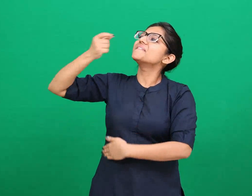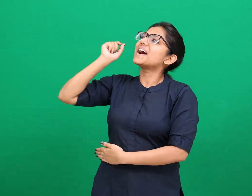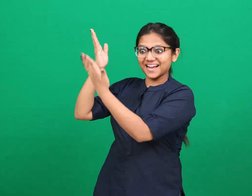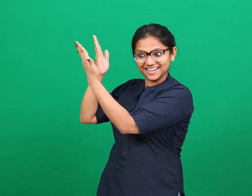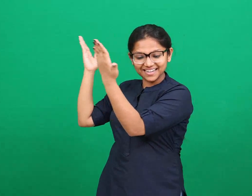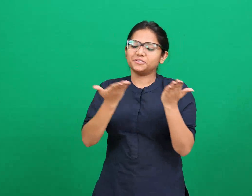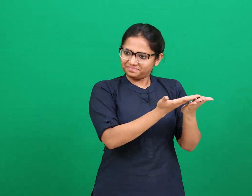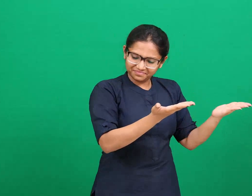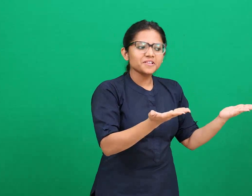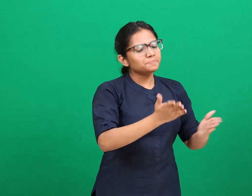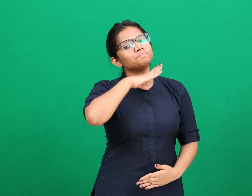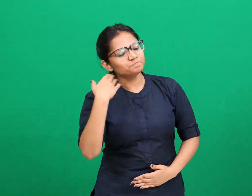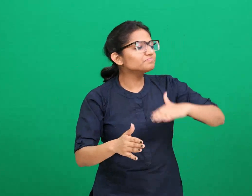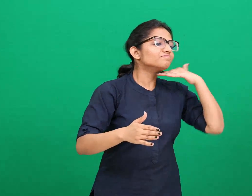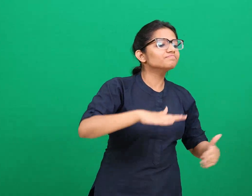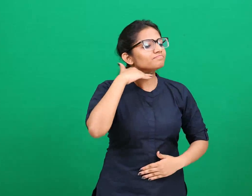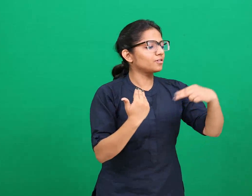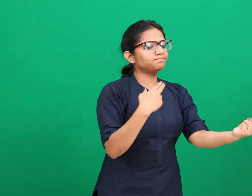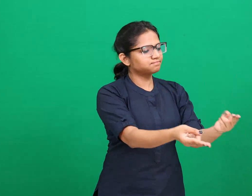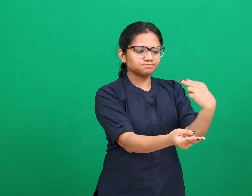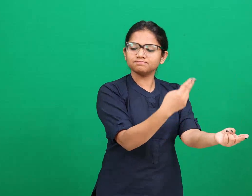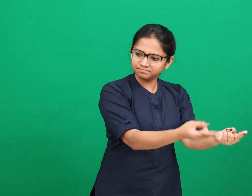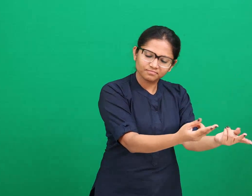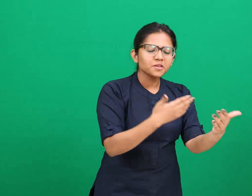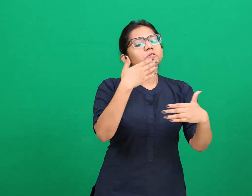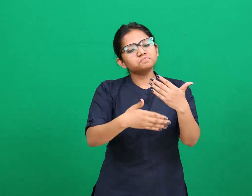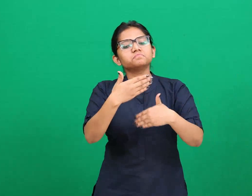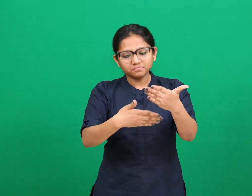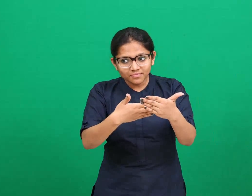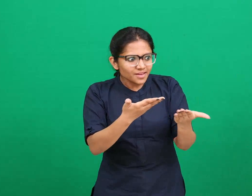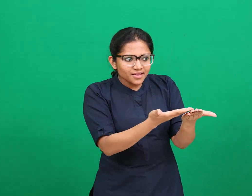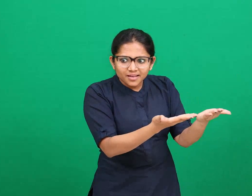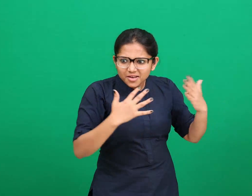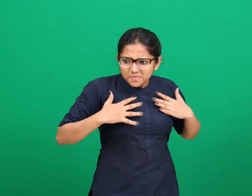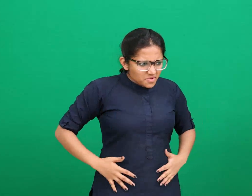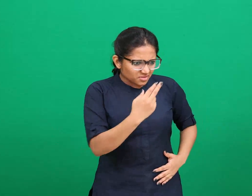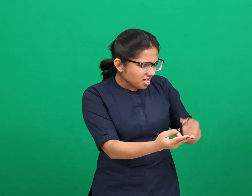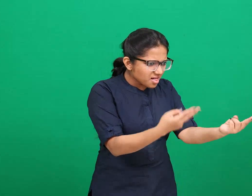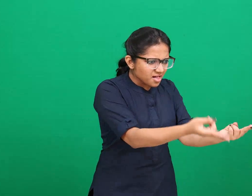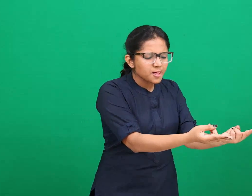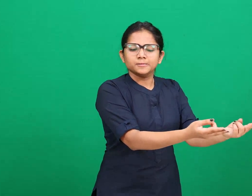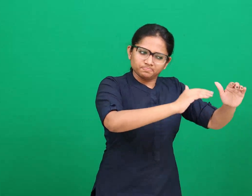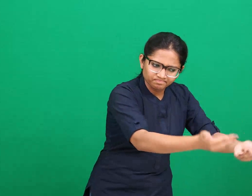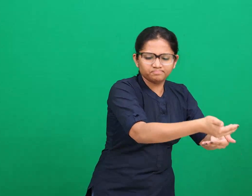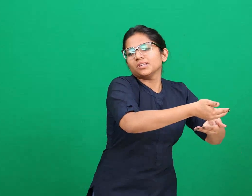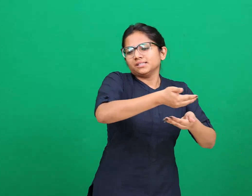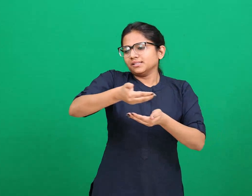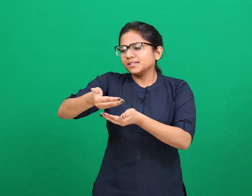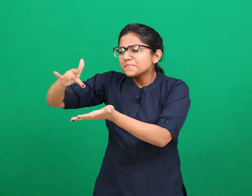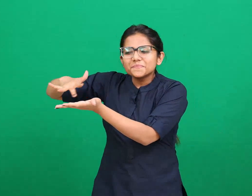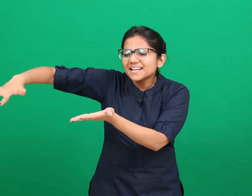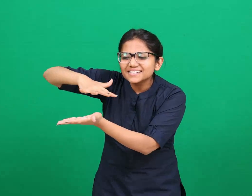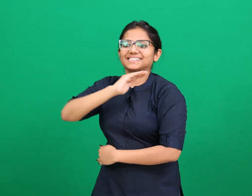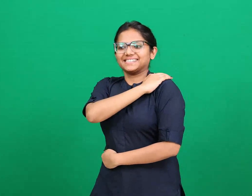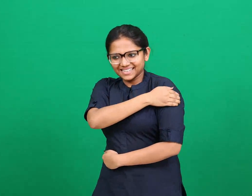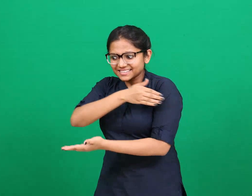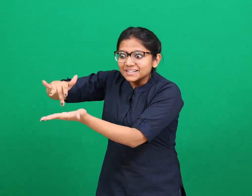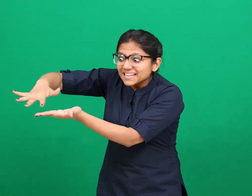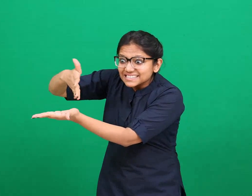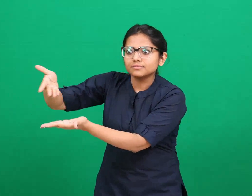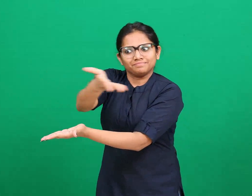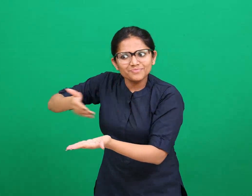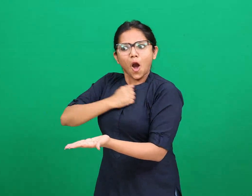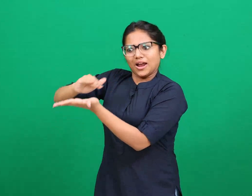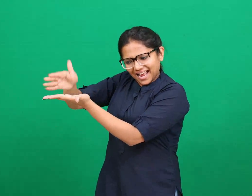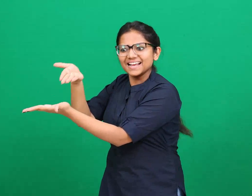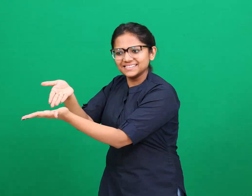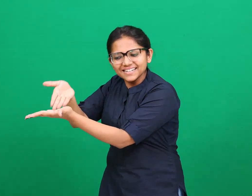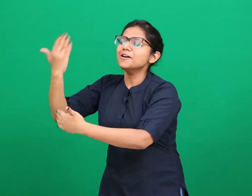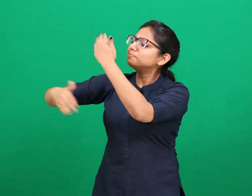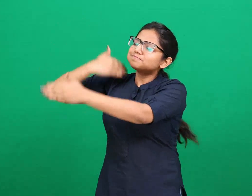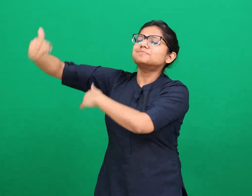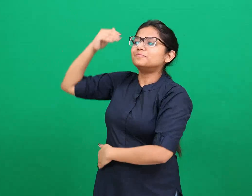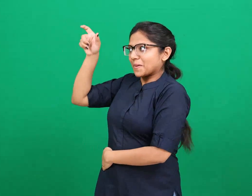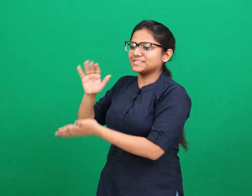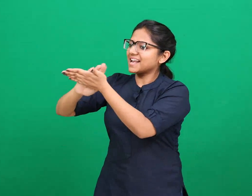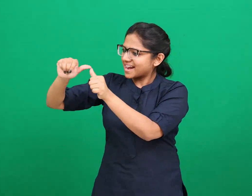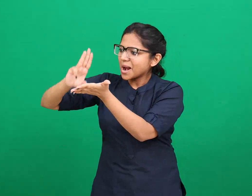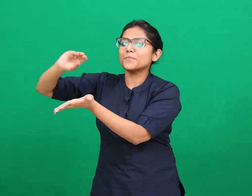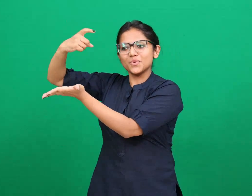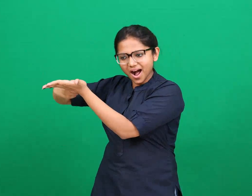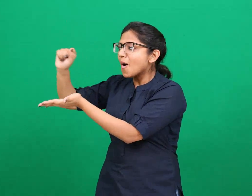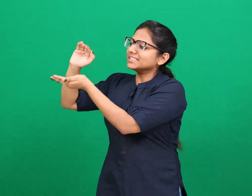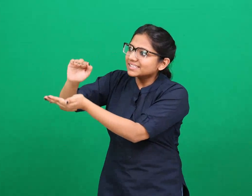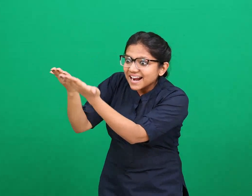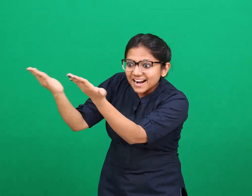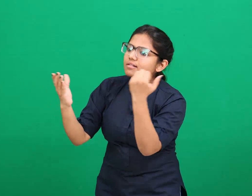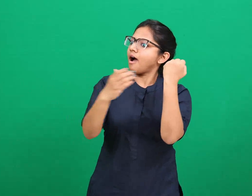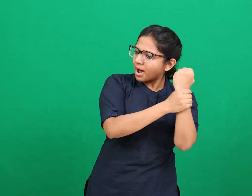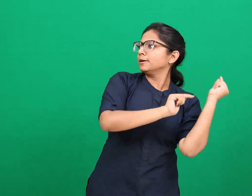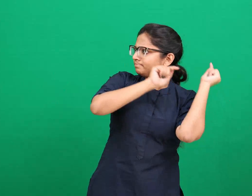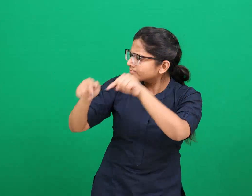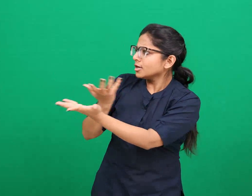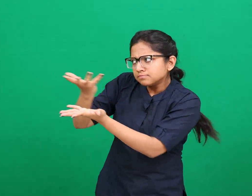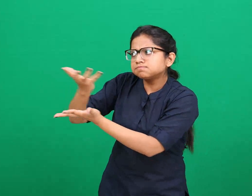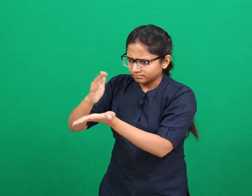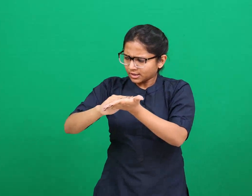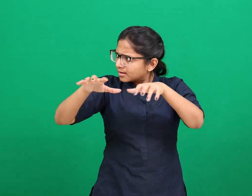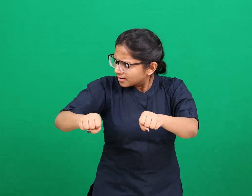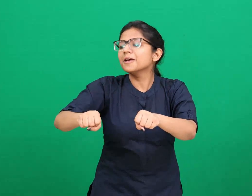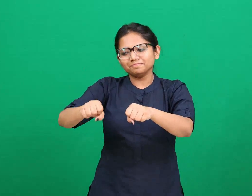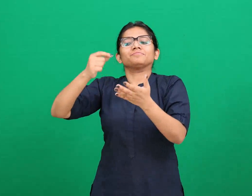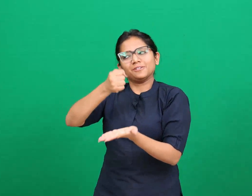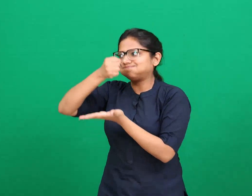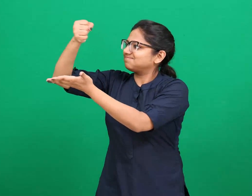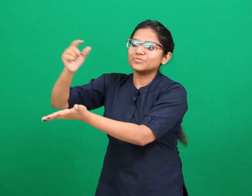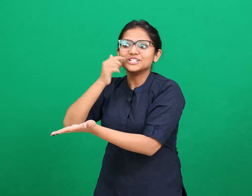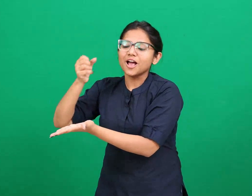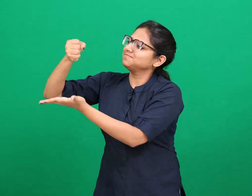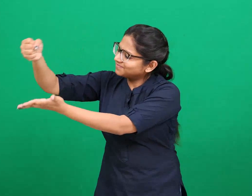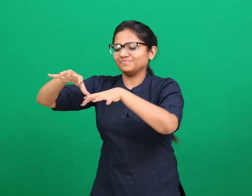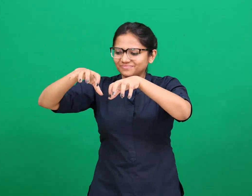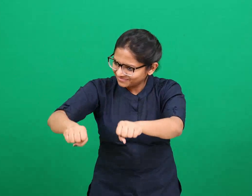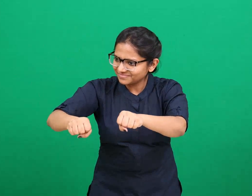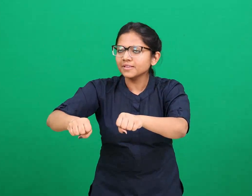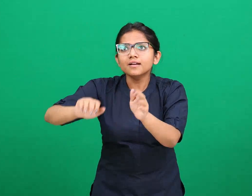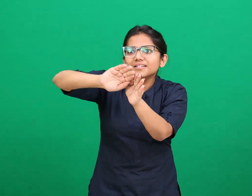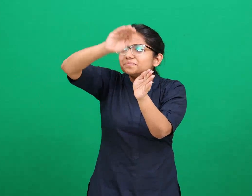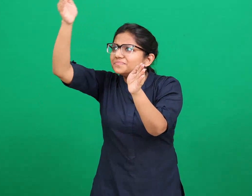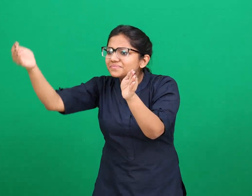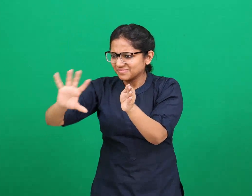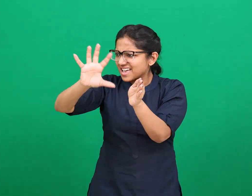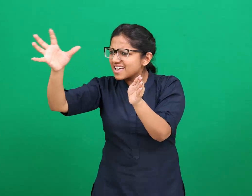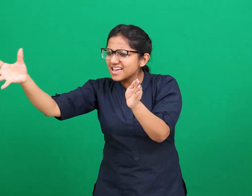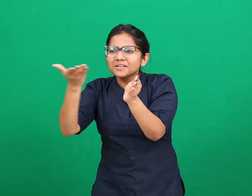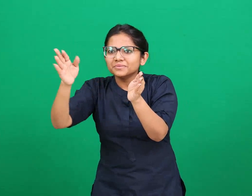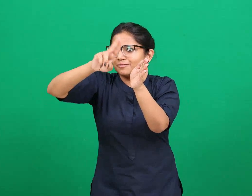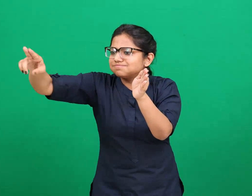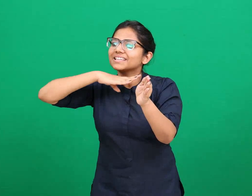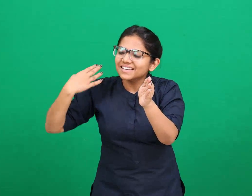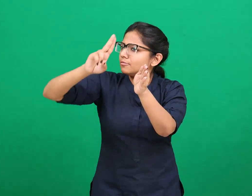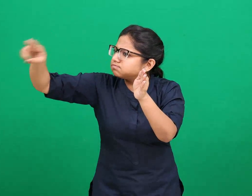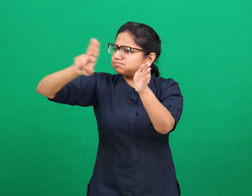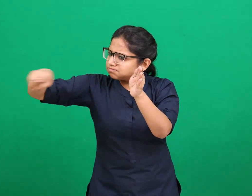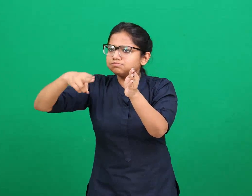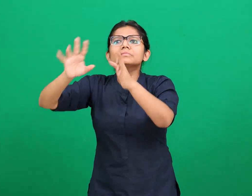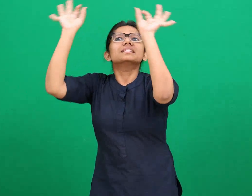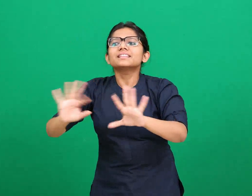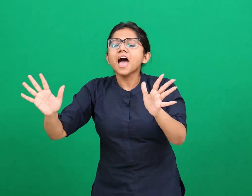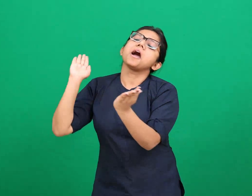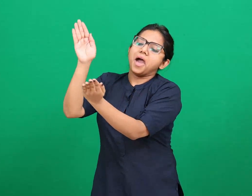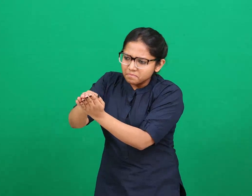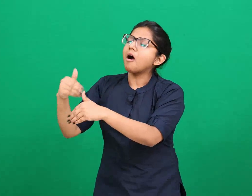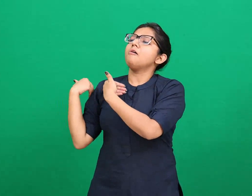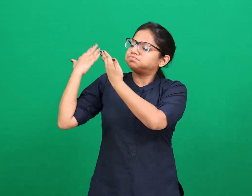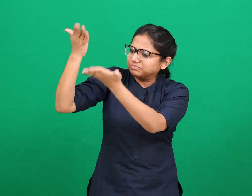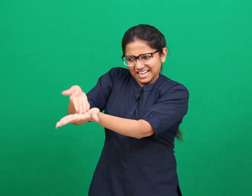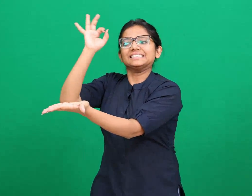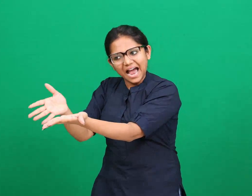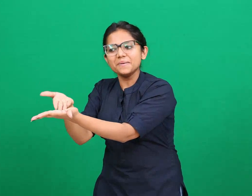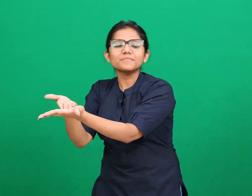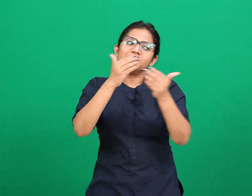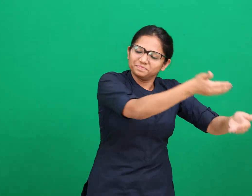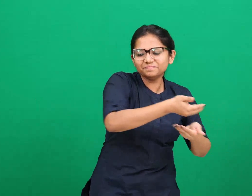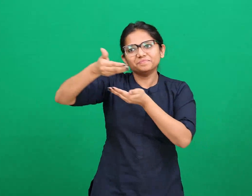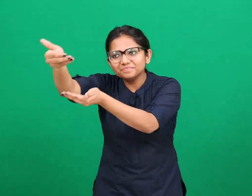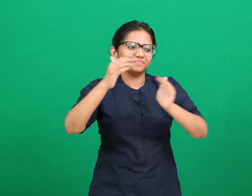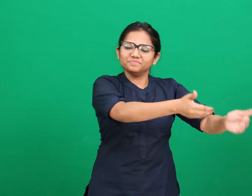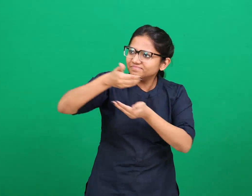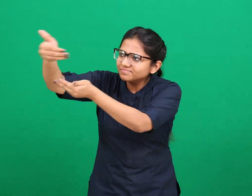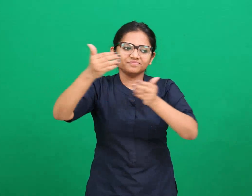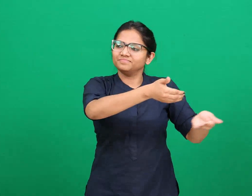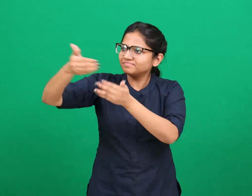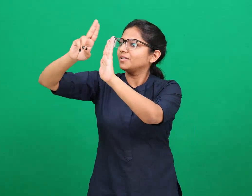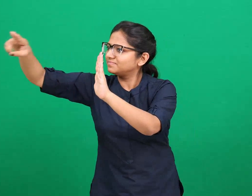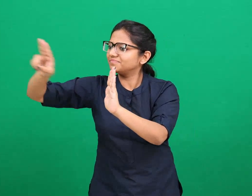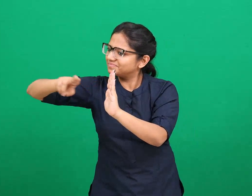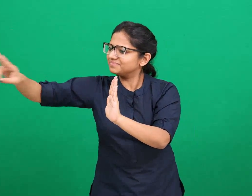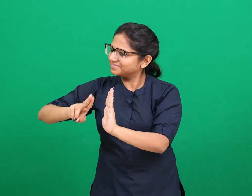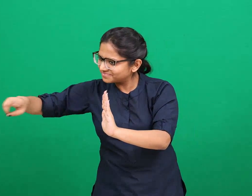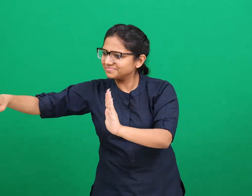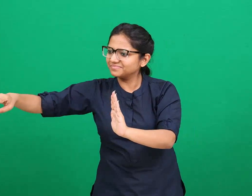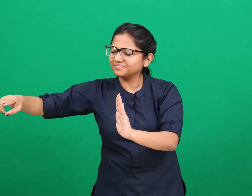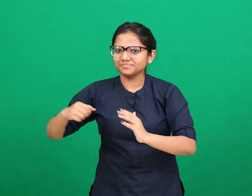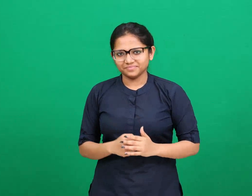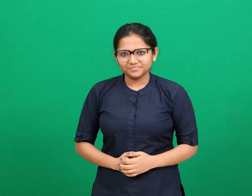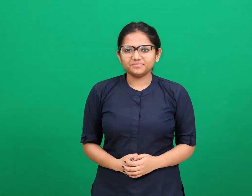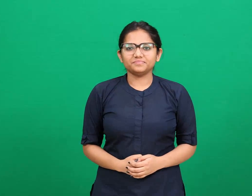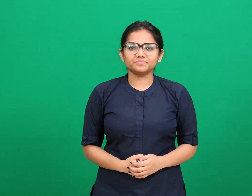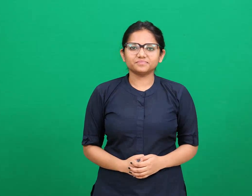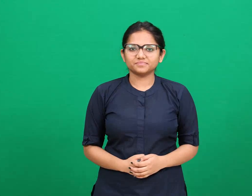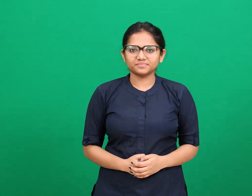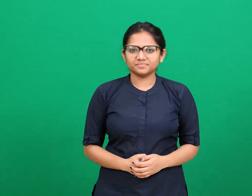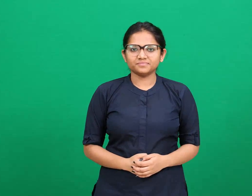Their bones were carried back to Shechem and placed in the tomb that Abraham had bought from the sons of Hamor at Shechem for a price he paid in silver.